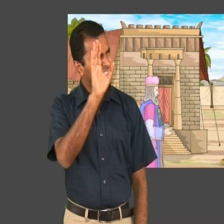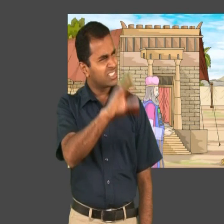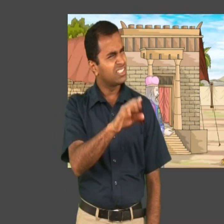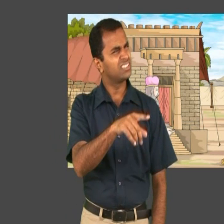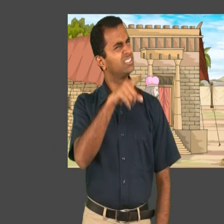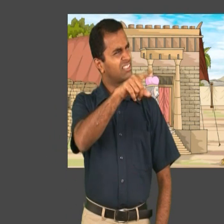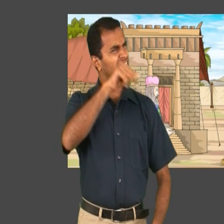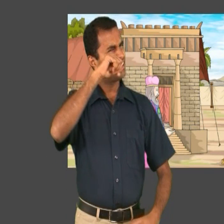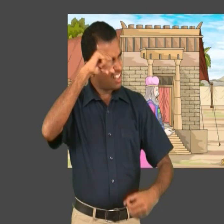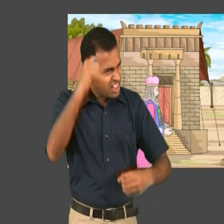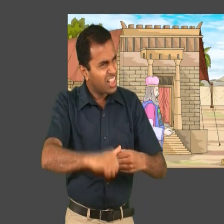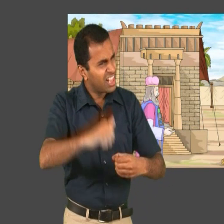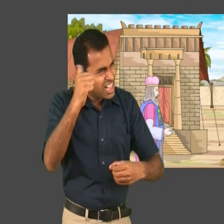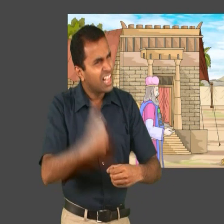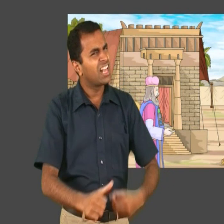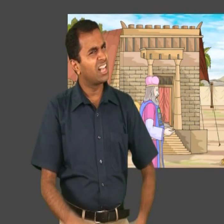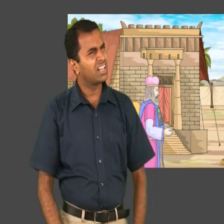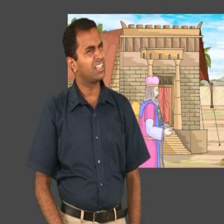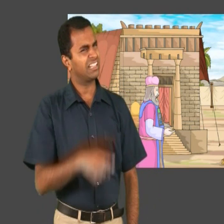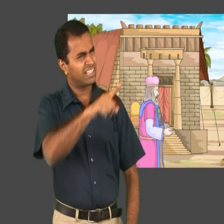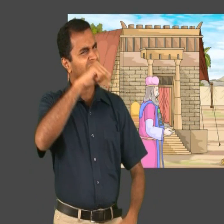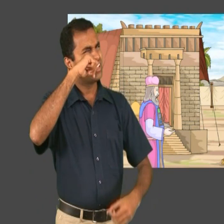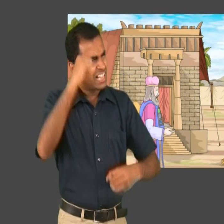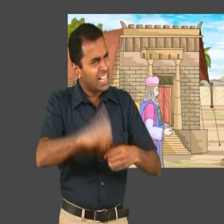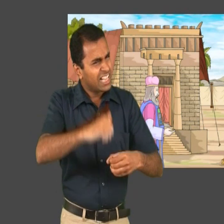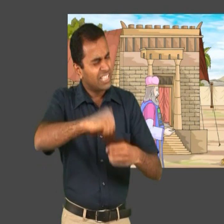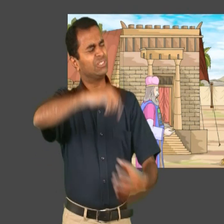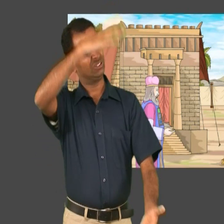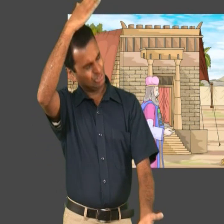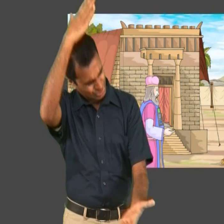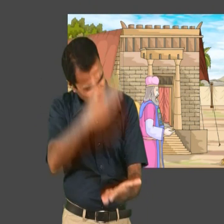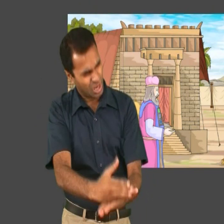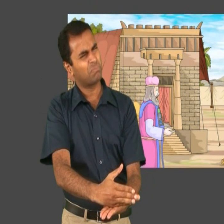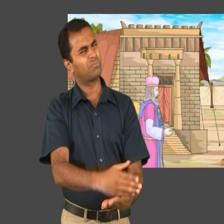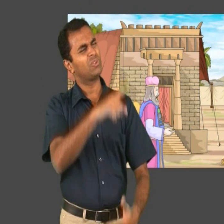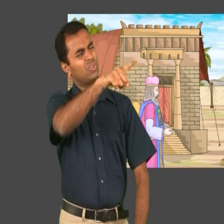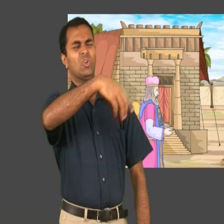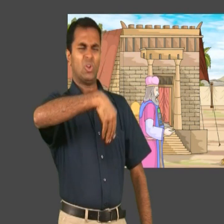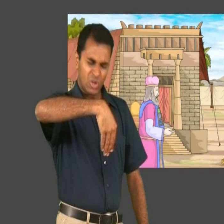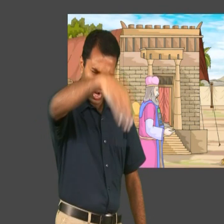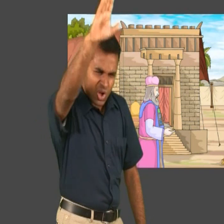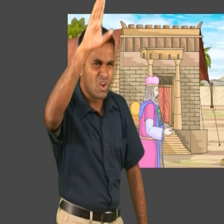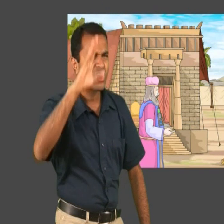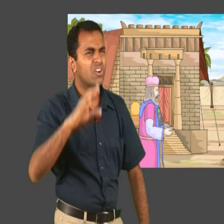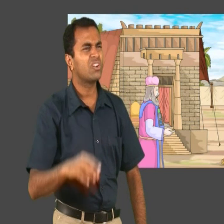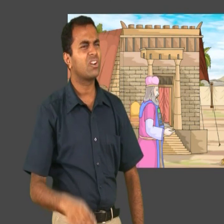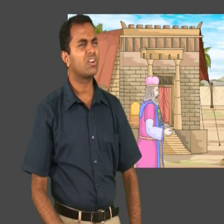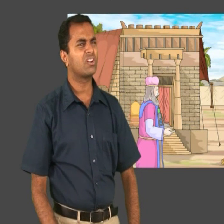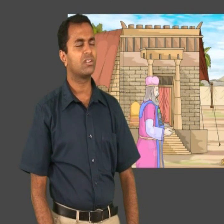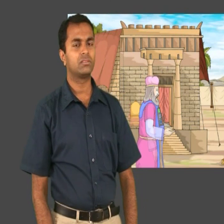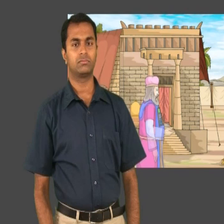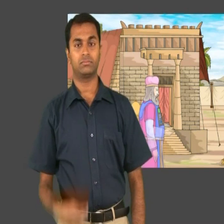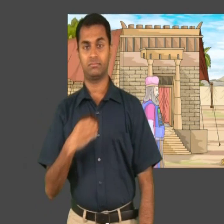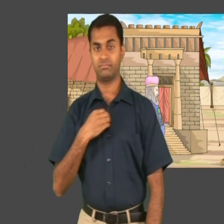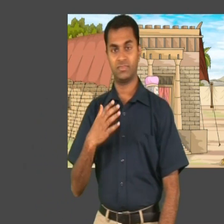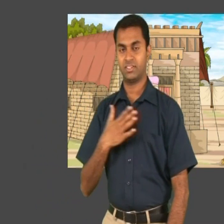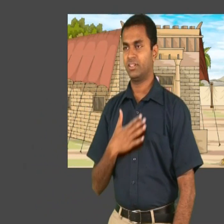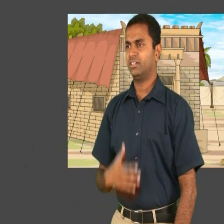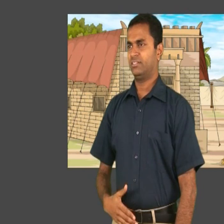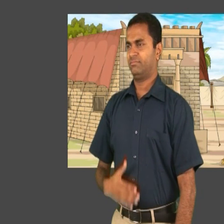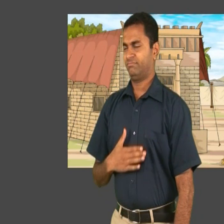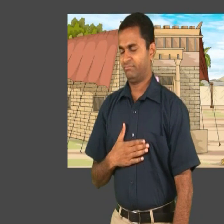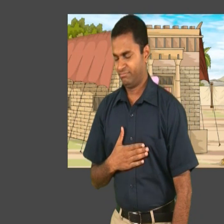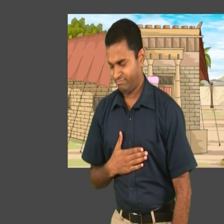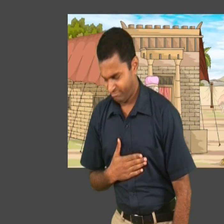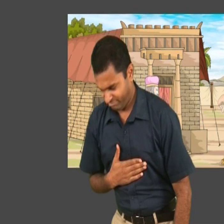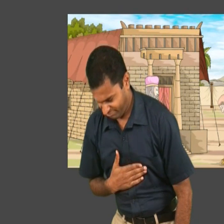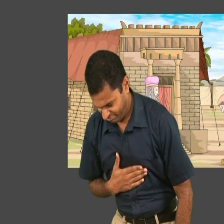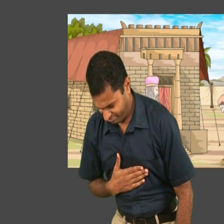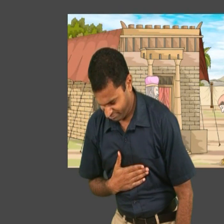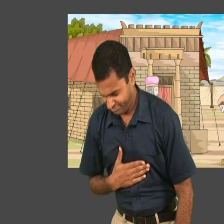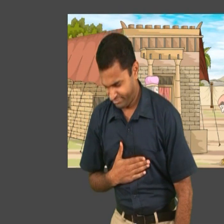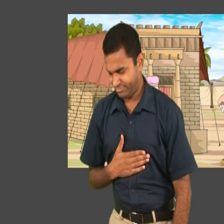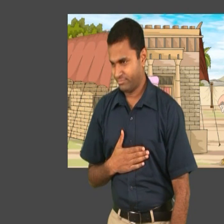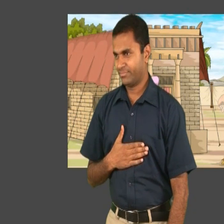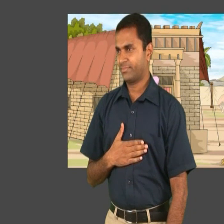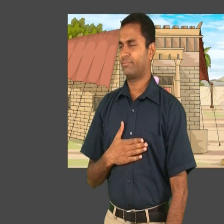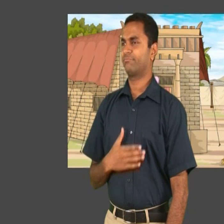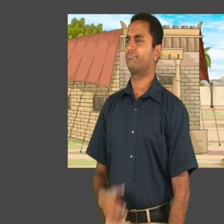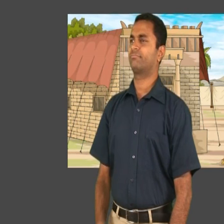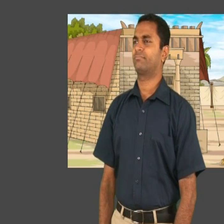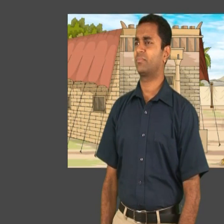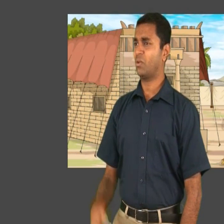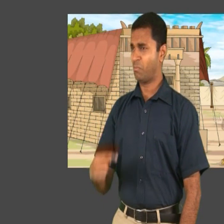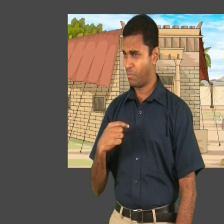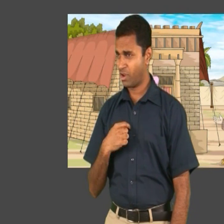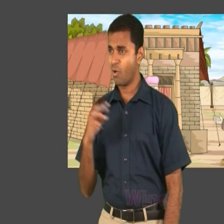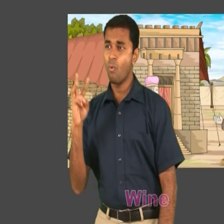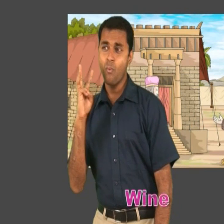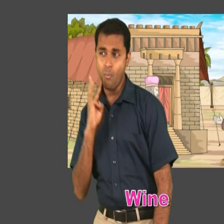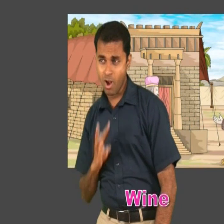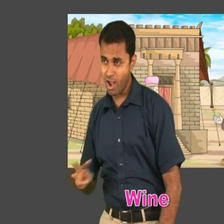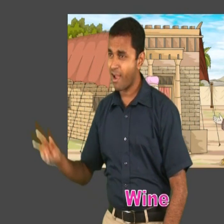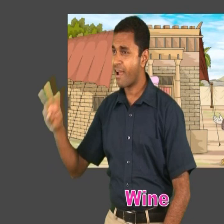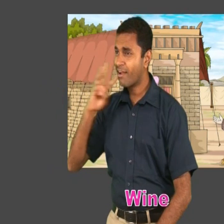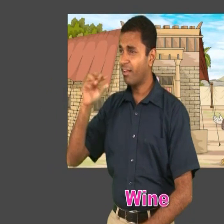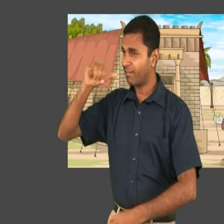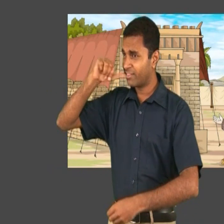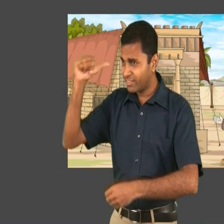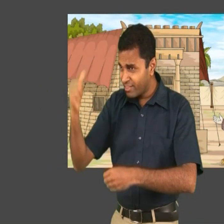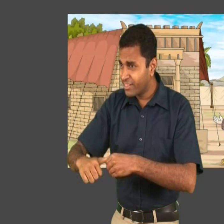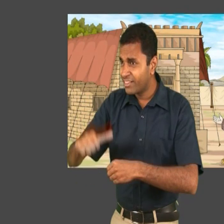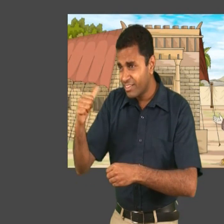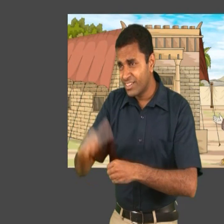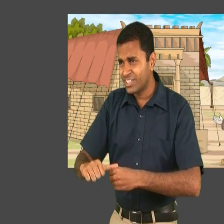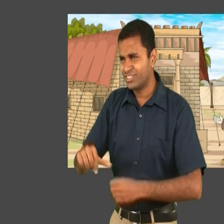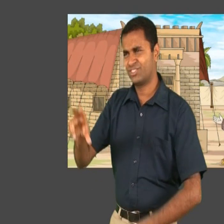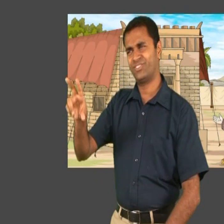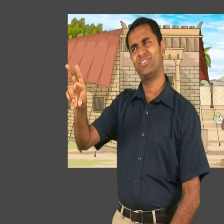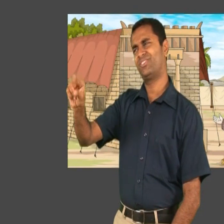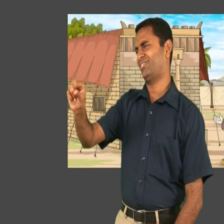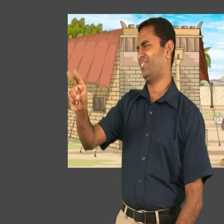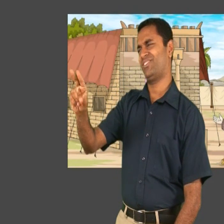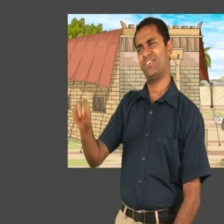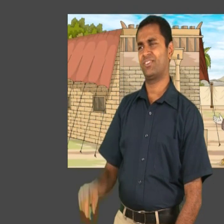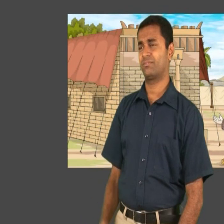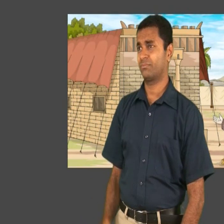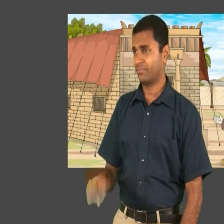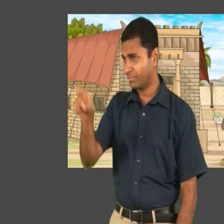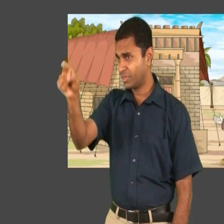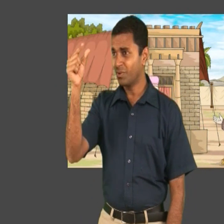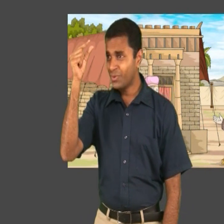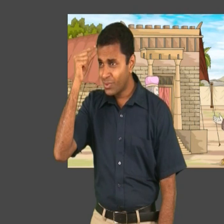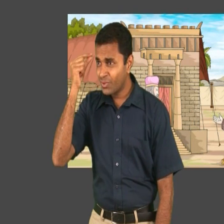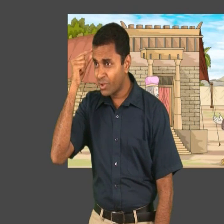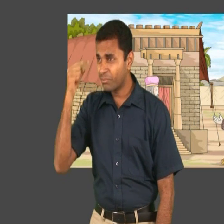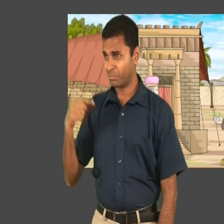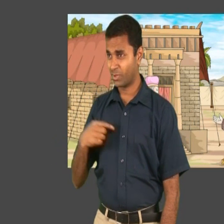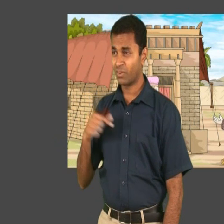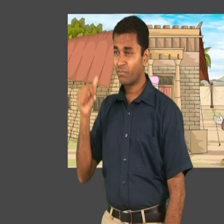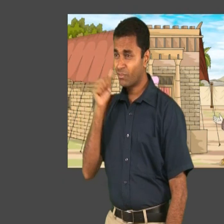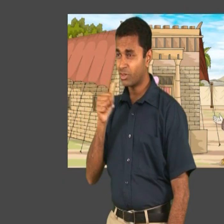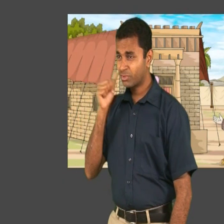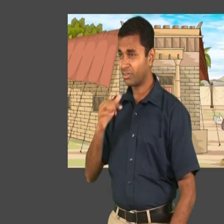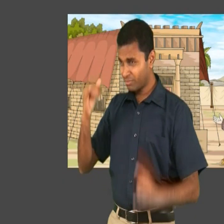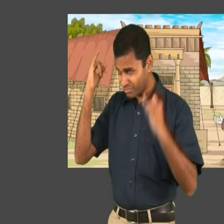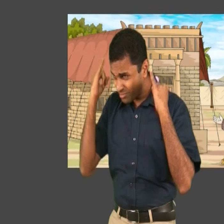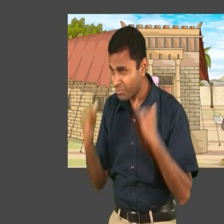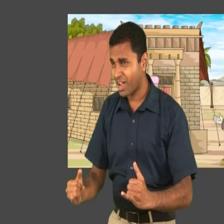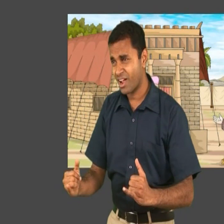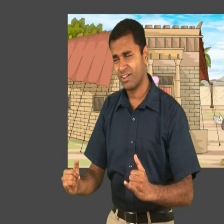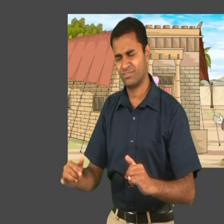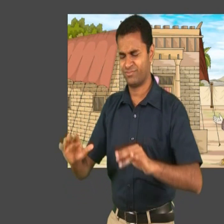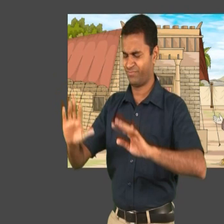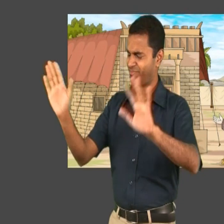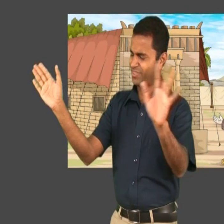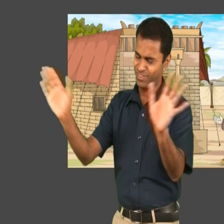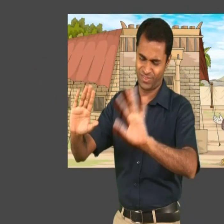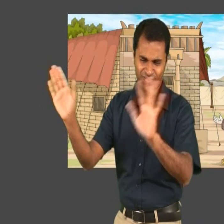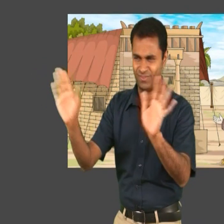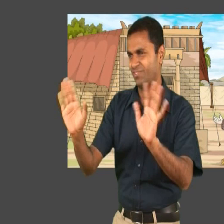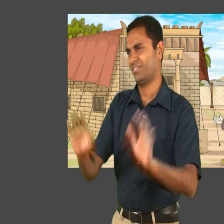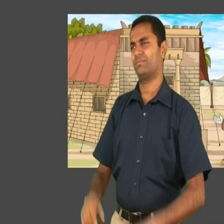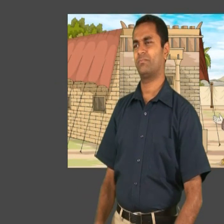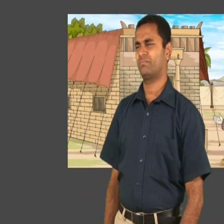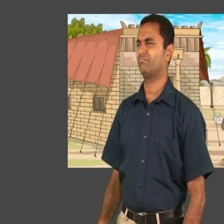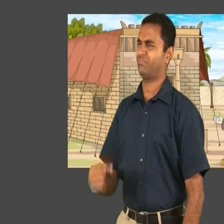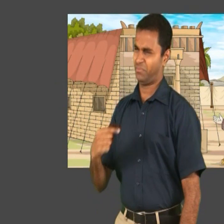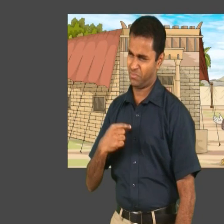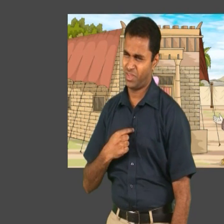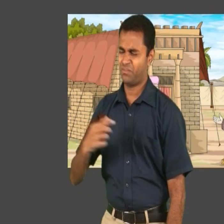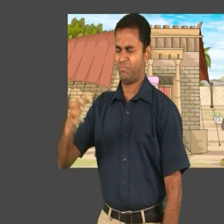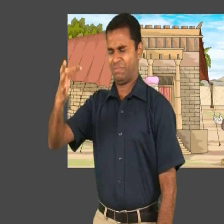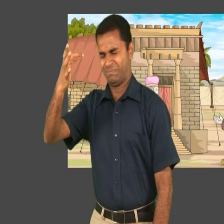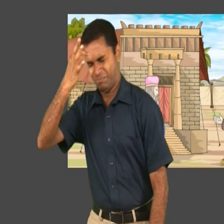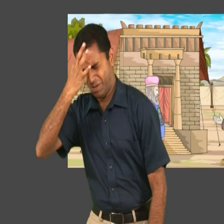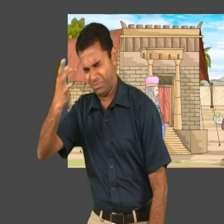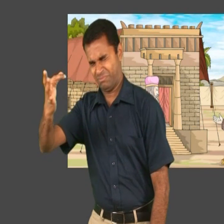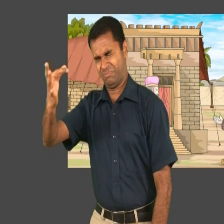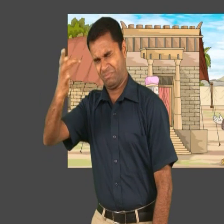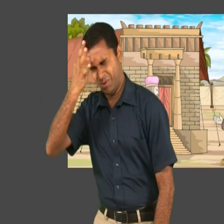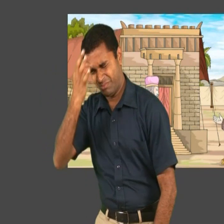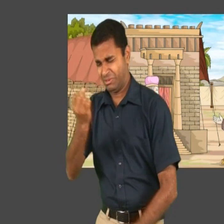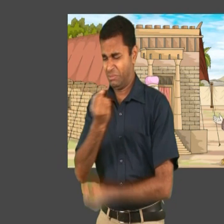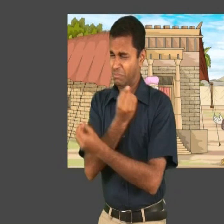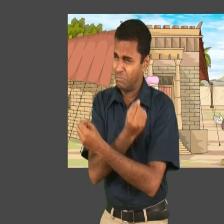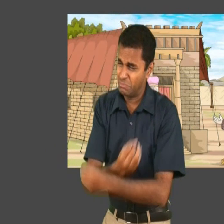So Eli thought she was drunk and said to her, “How long will you be drunk? Put away your wine!” “No, my lord,” Hannah replied. “I am a woman oppressed in spirit.